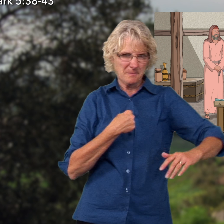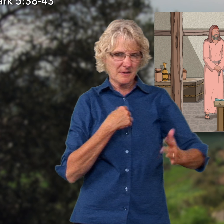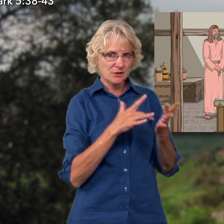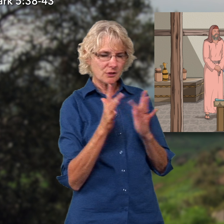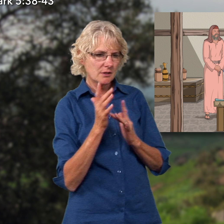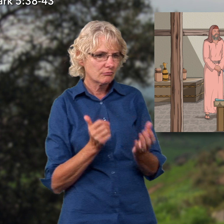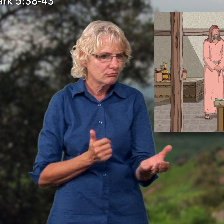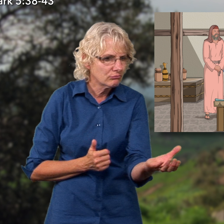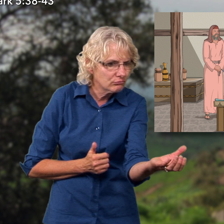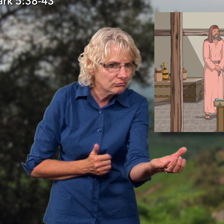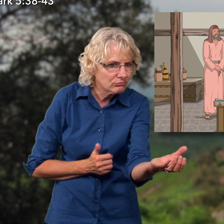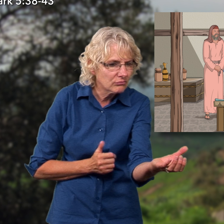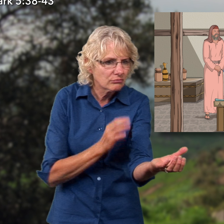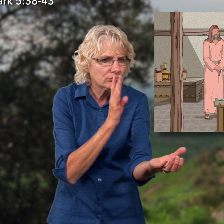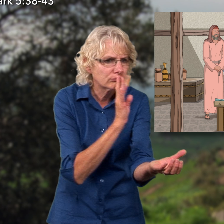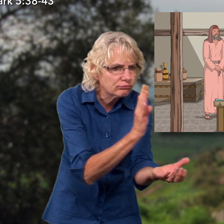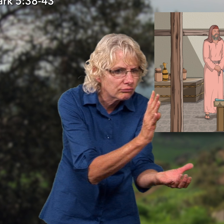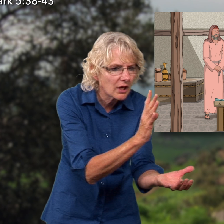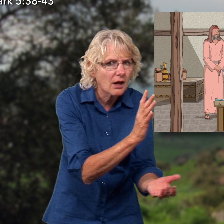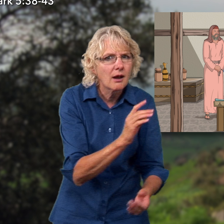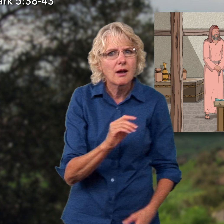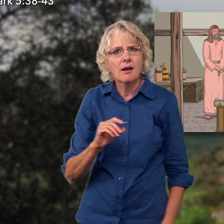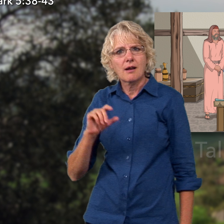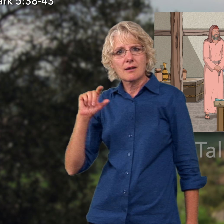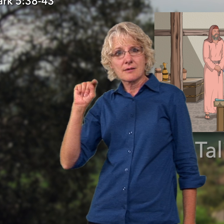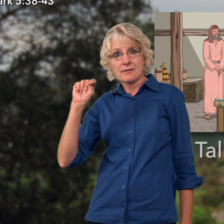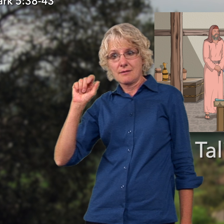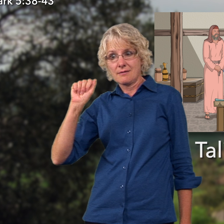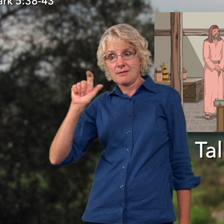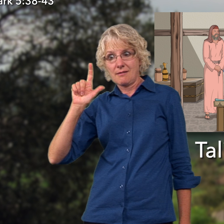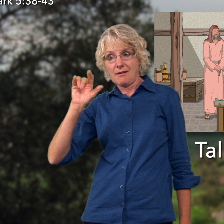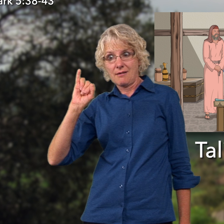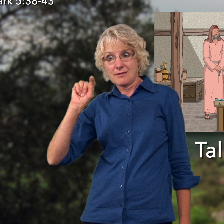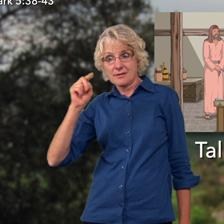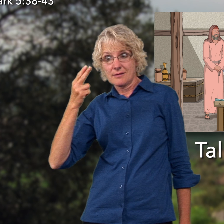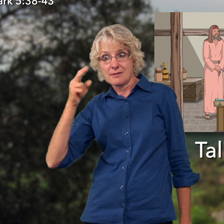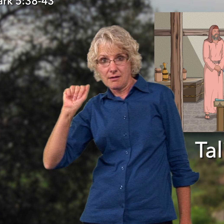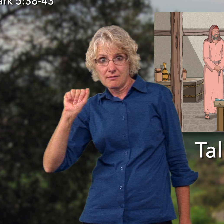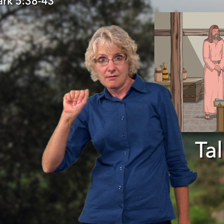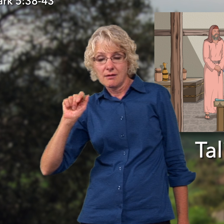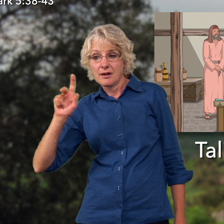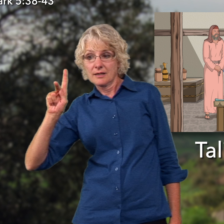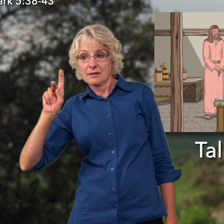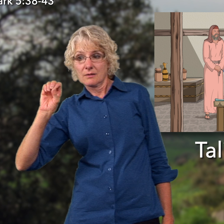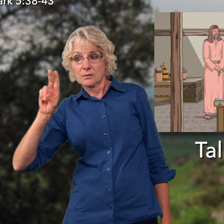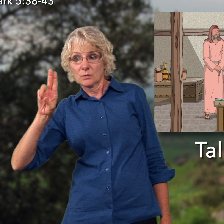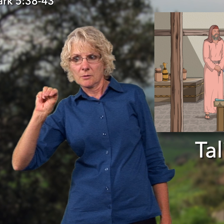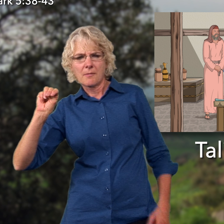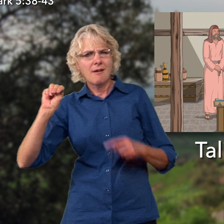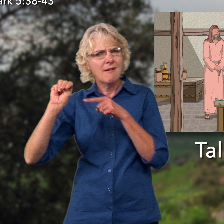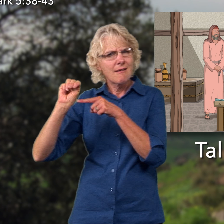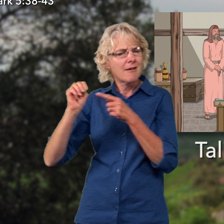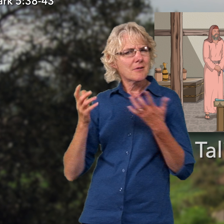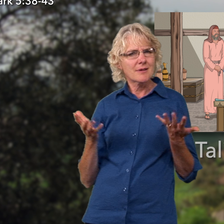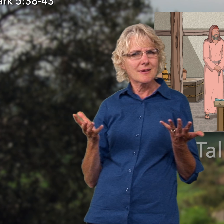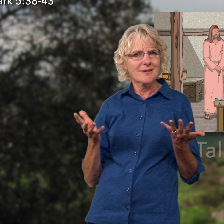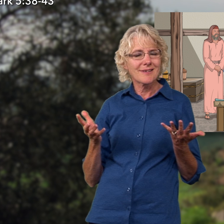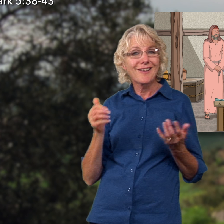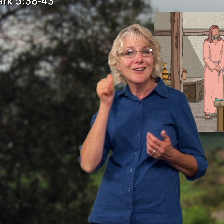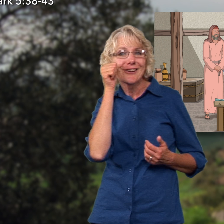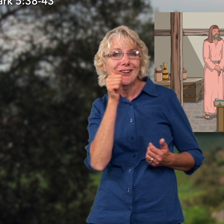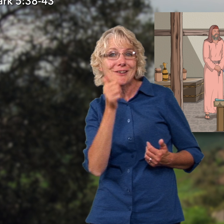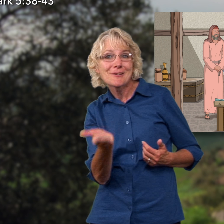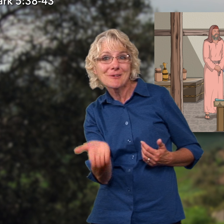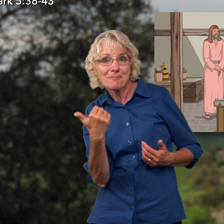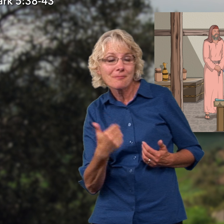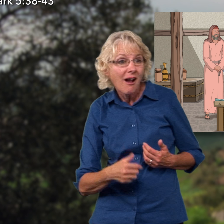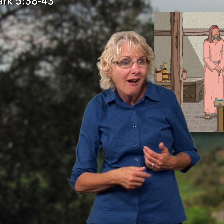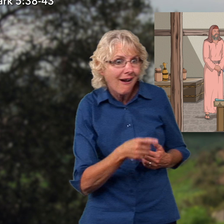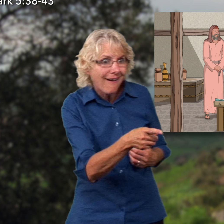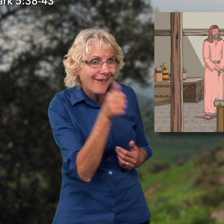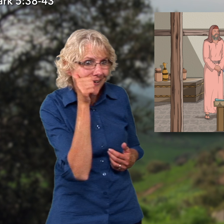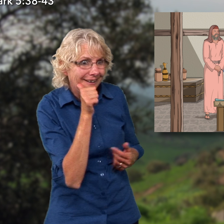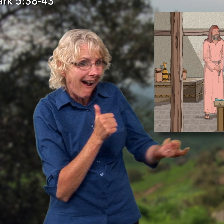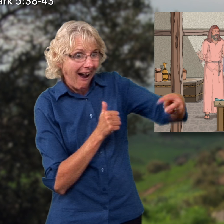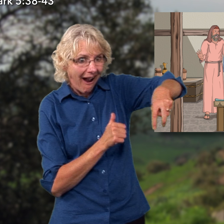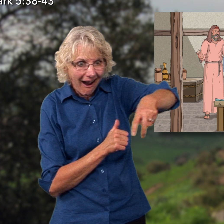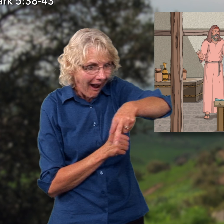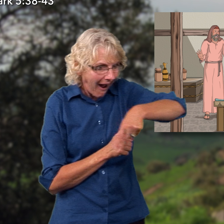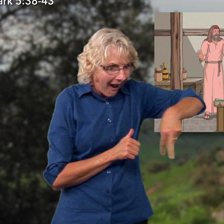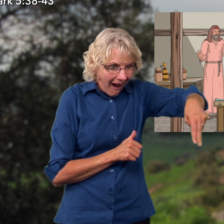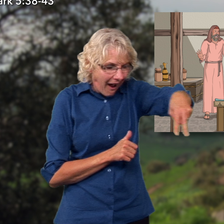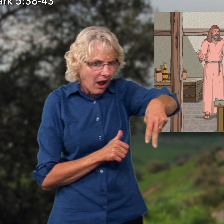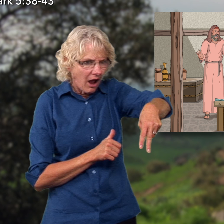Taking her by the hand, Jesus said, “Talitha koum!” which means, “Little girl, I say to you, get up!”